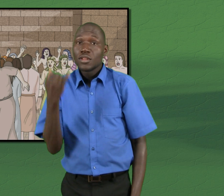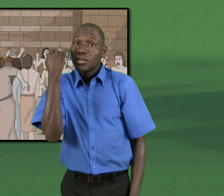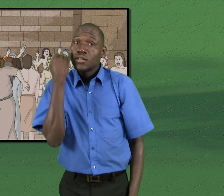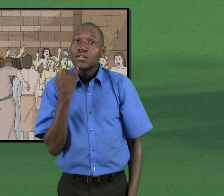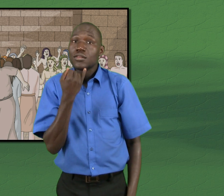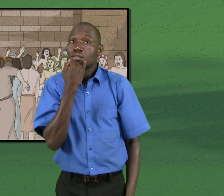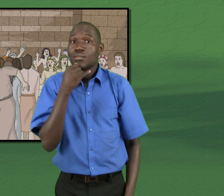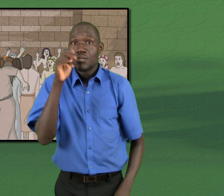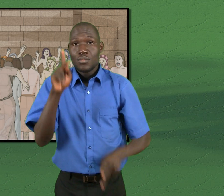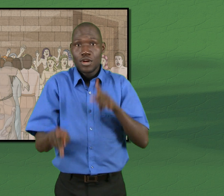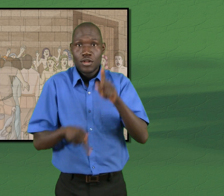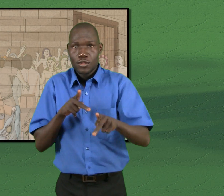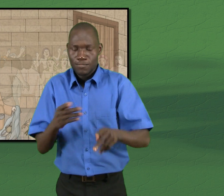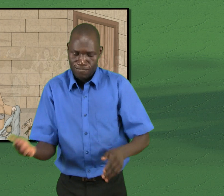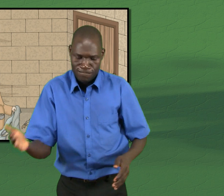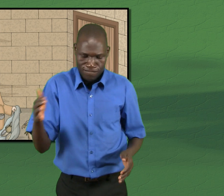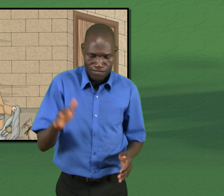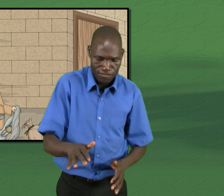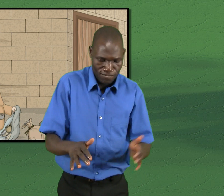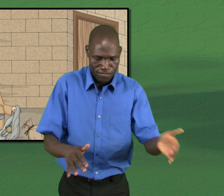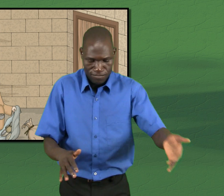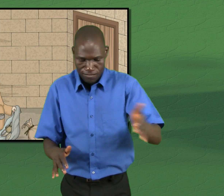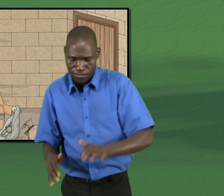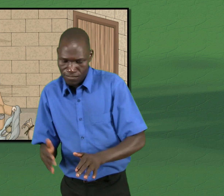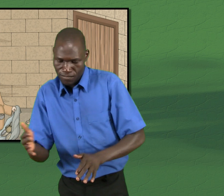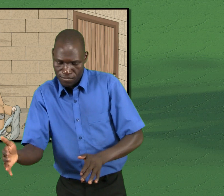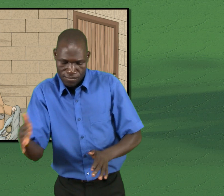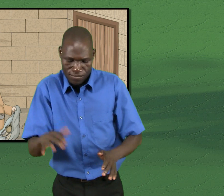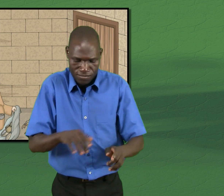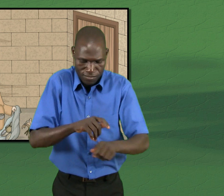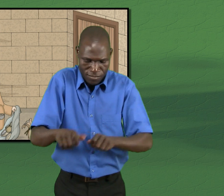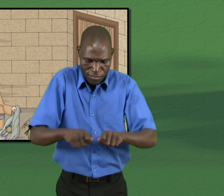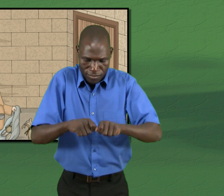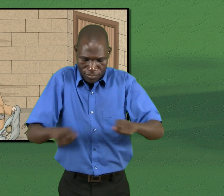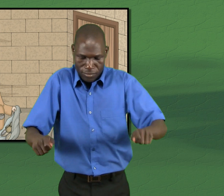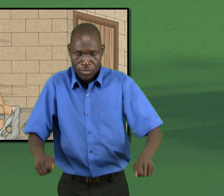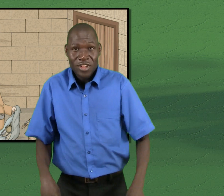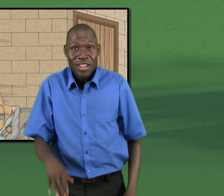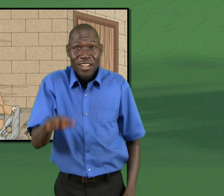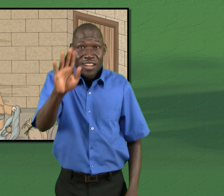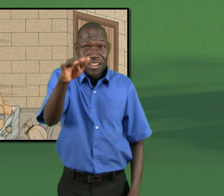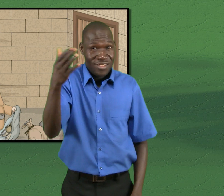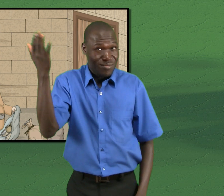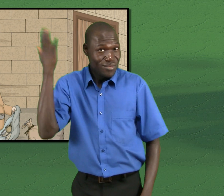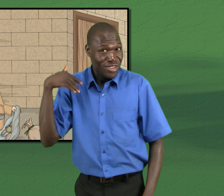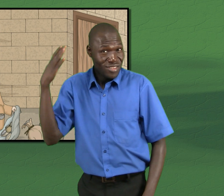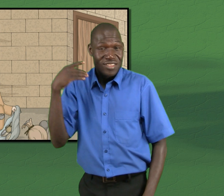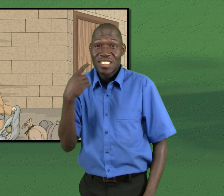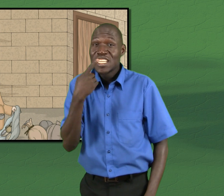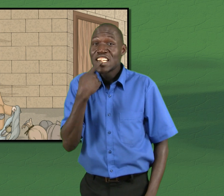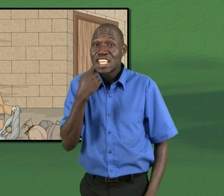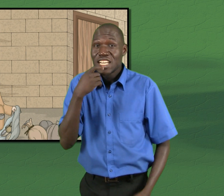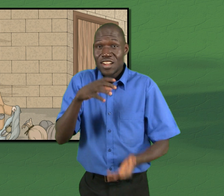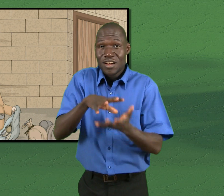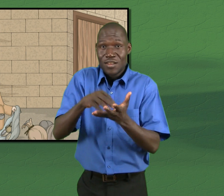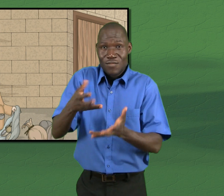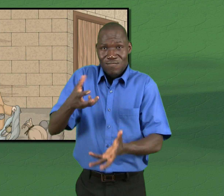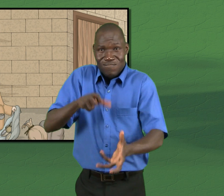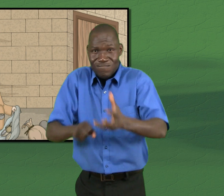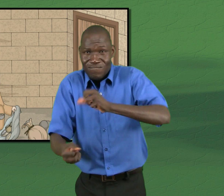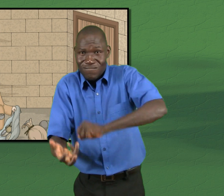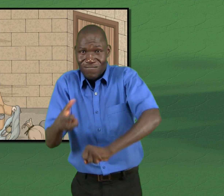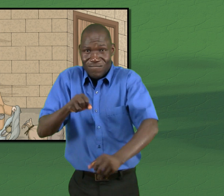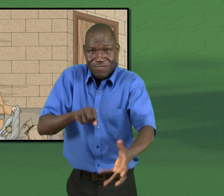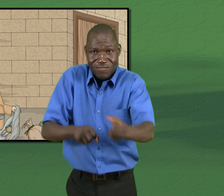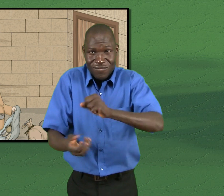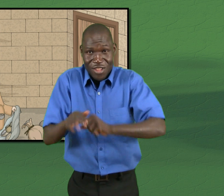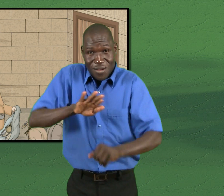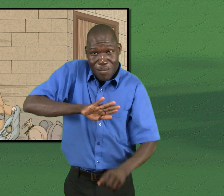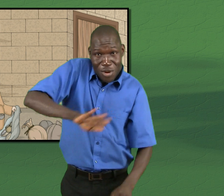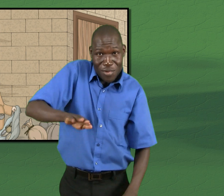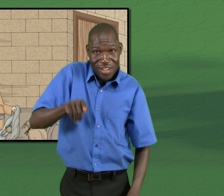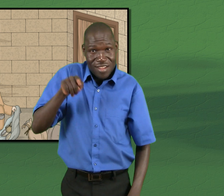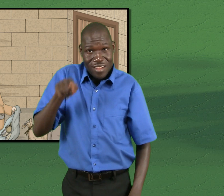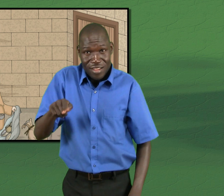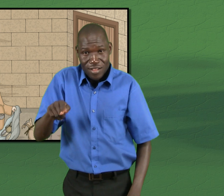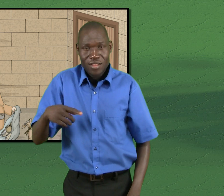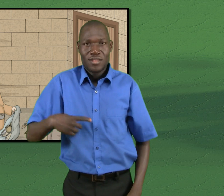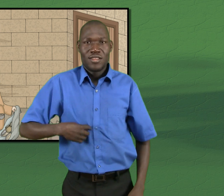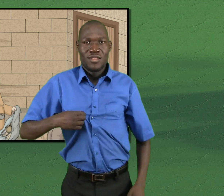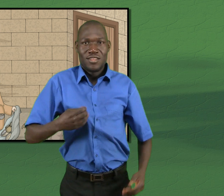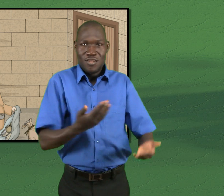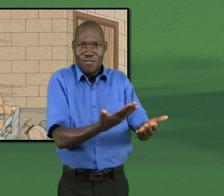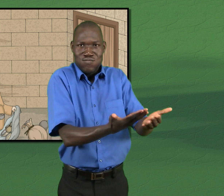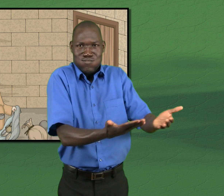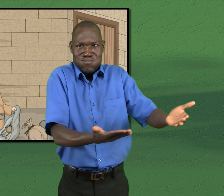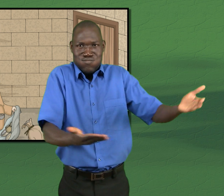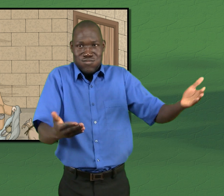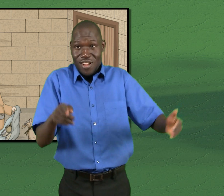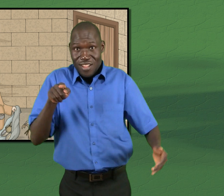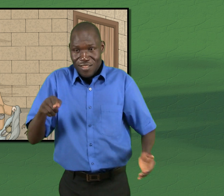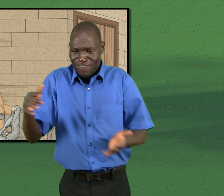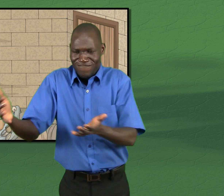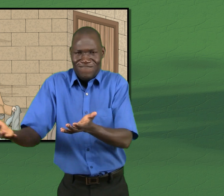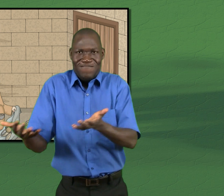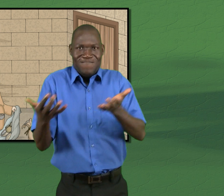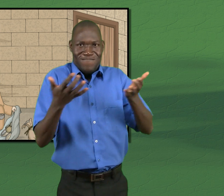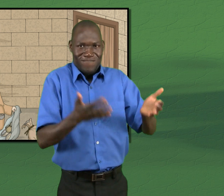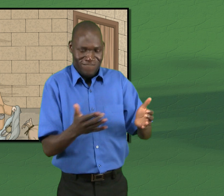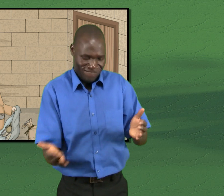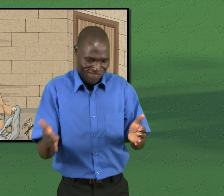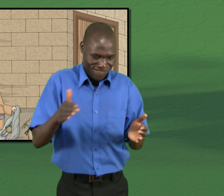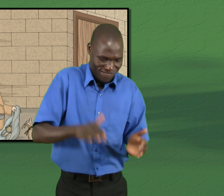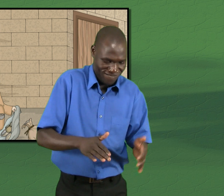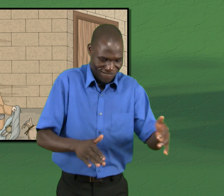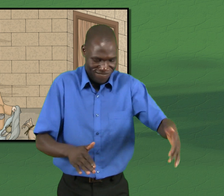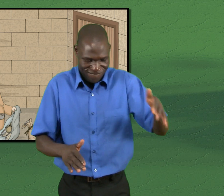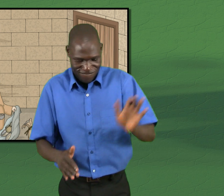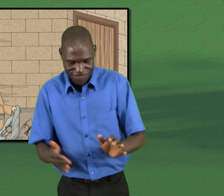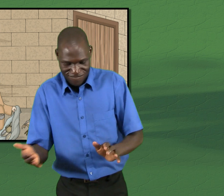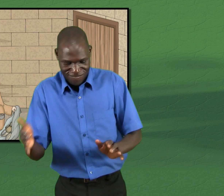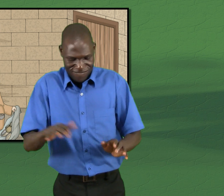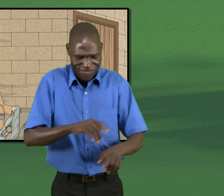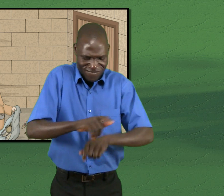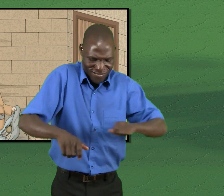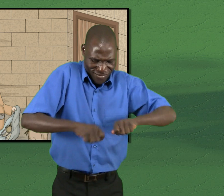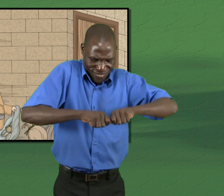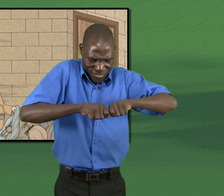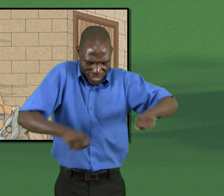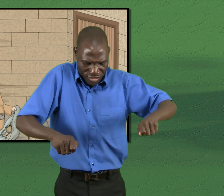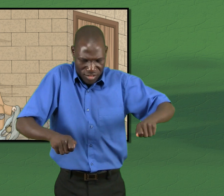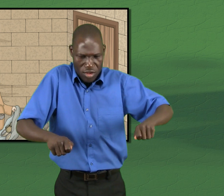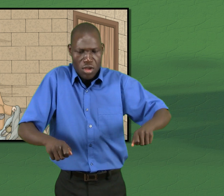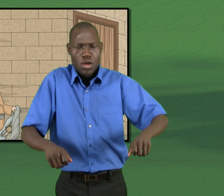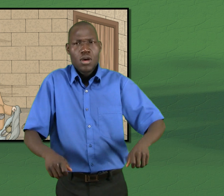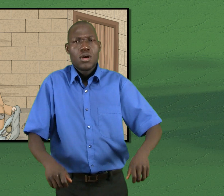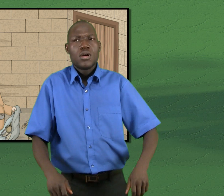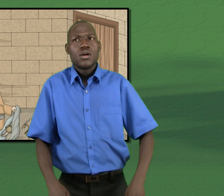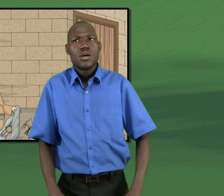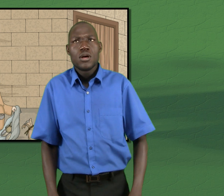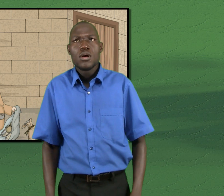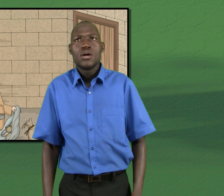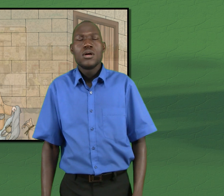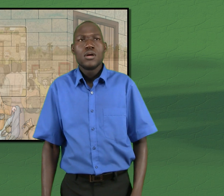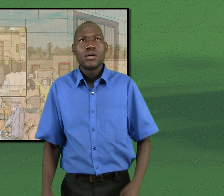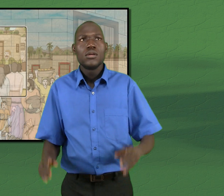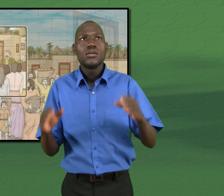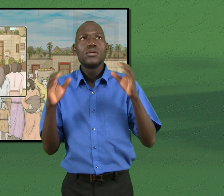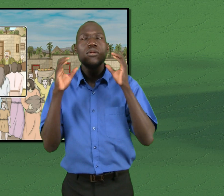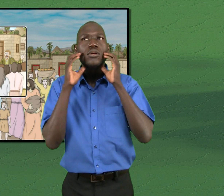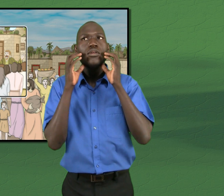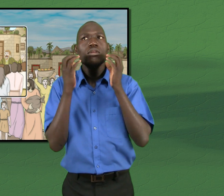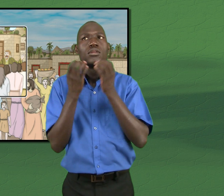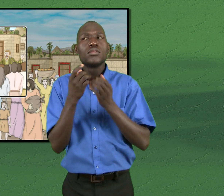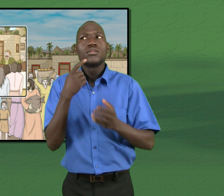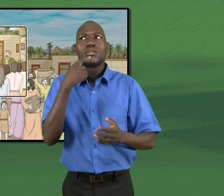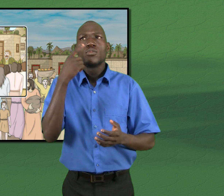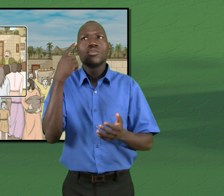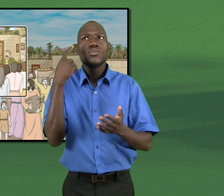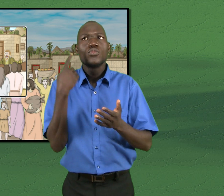So the people took their dough before it was leavened, carrying it on their shoulders in kneading bowls wrapped in clothing.